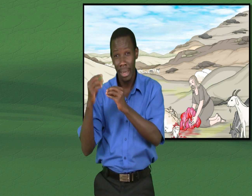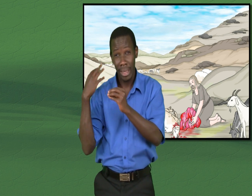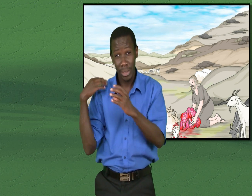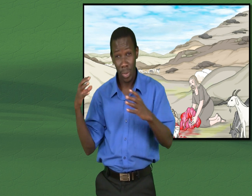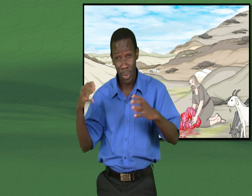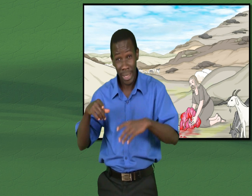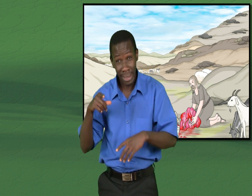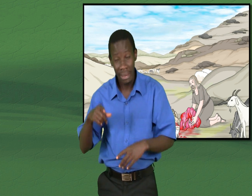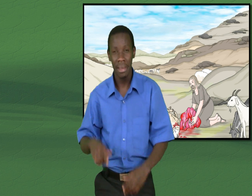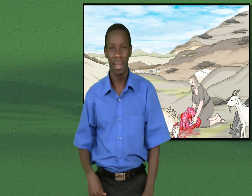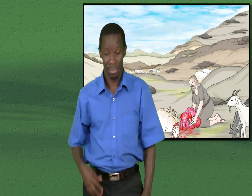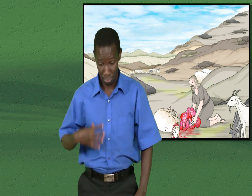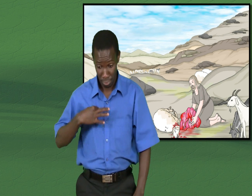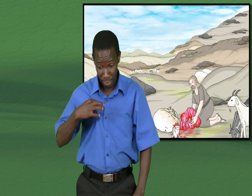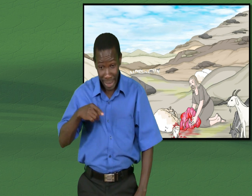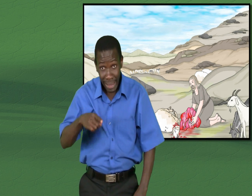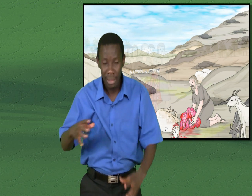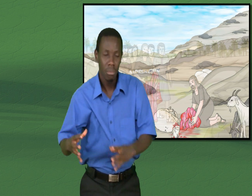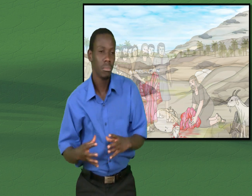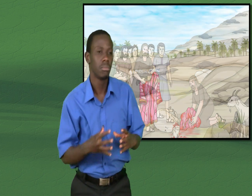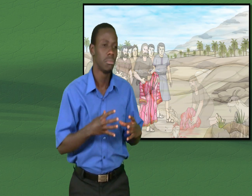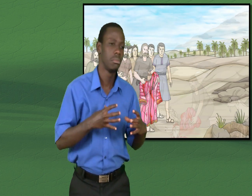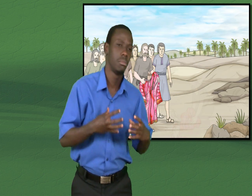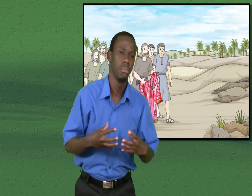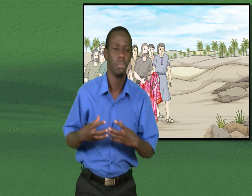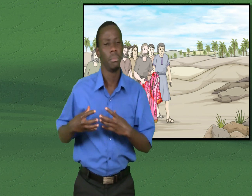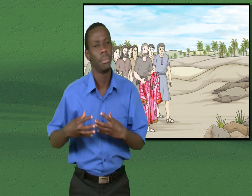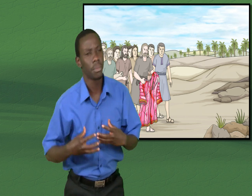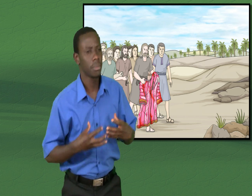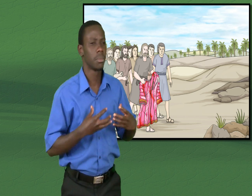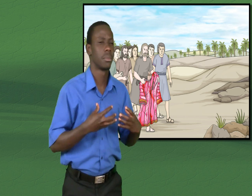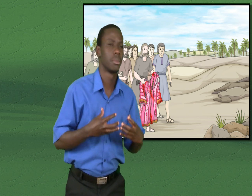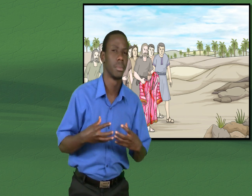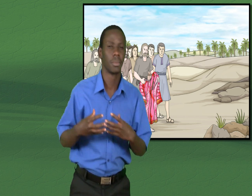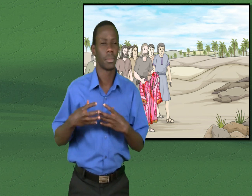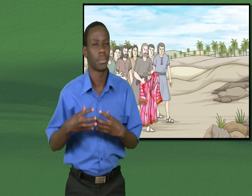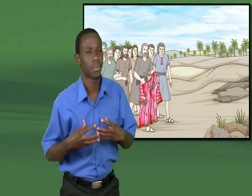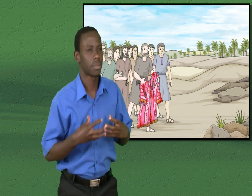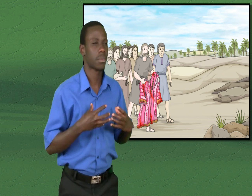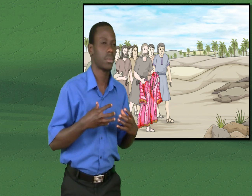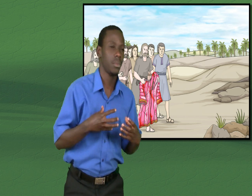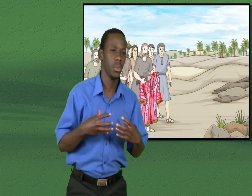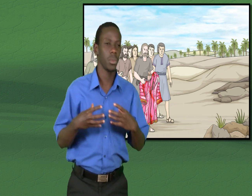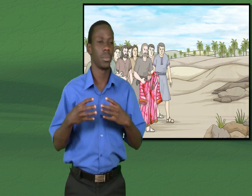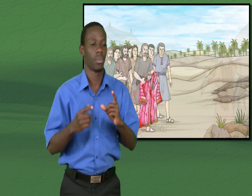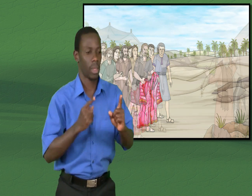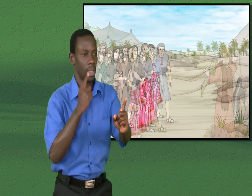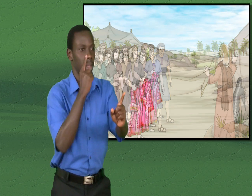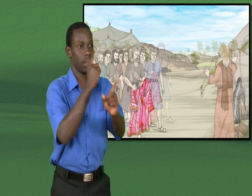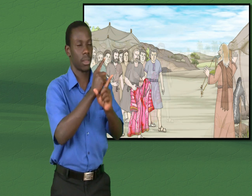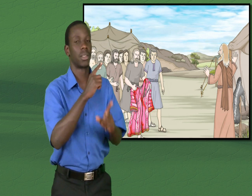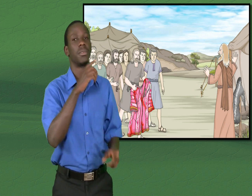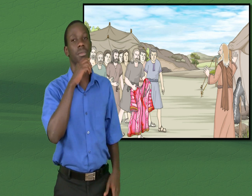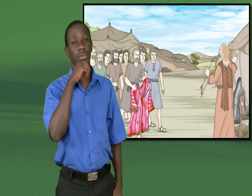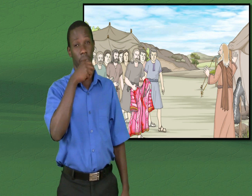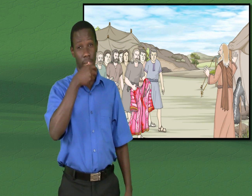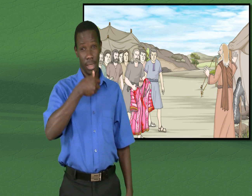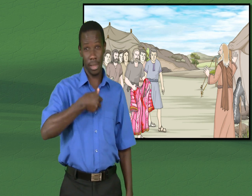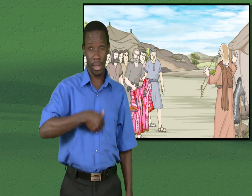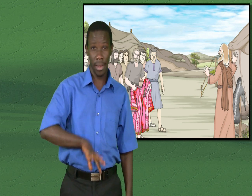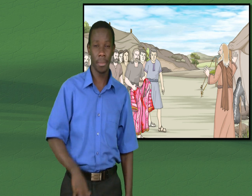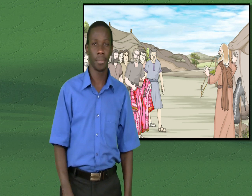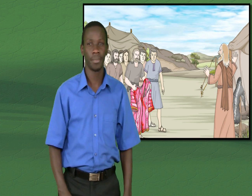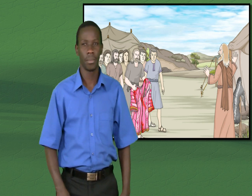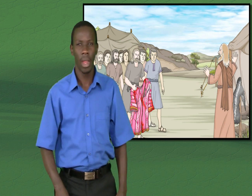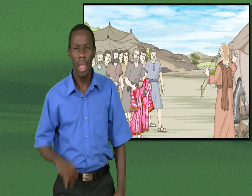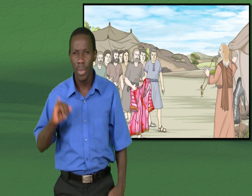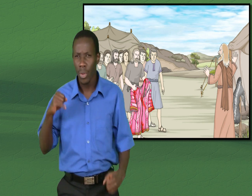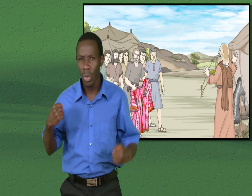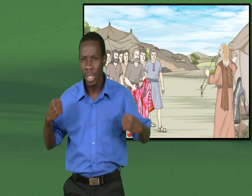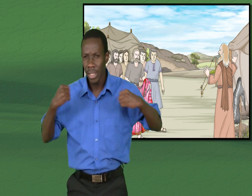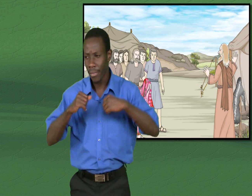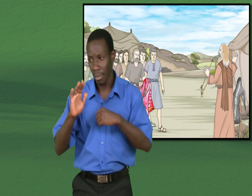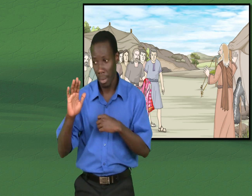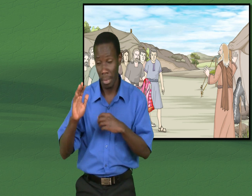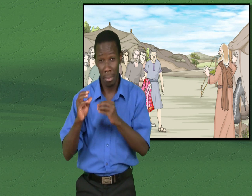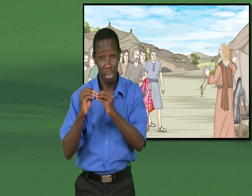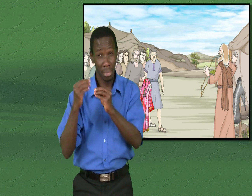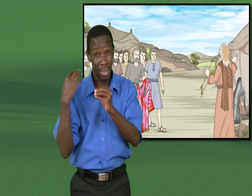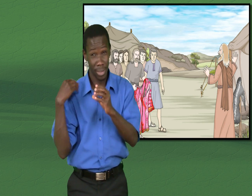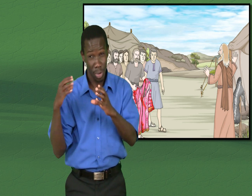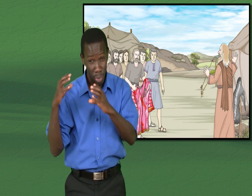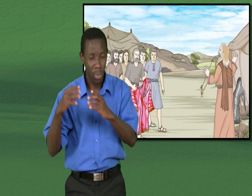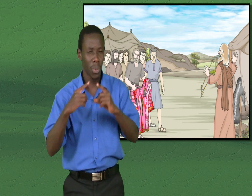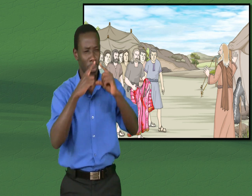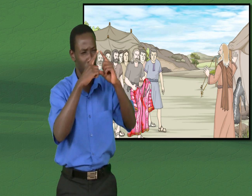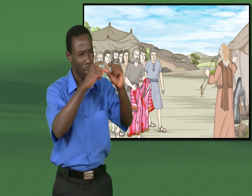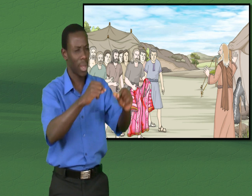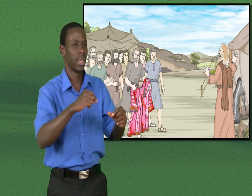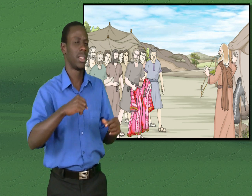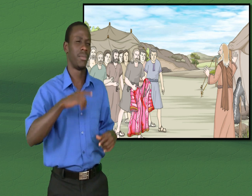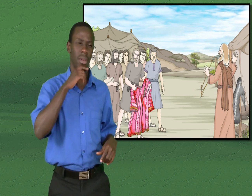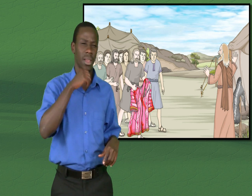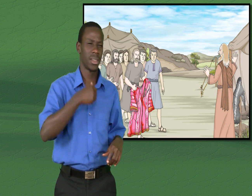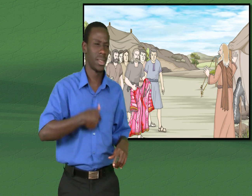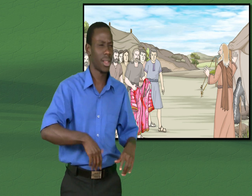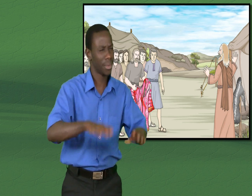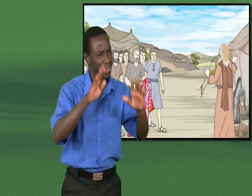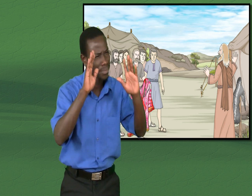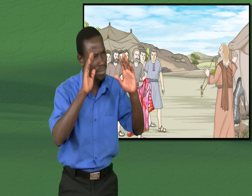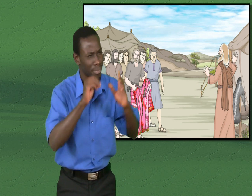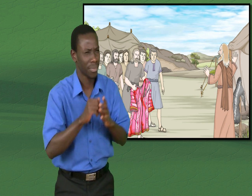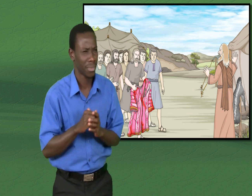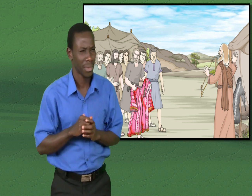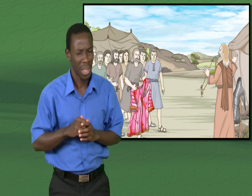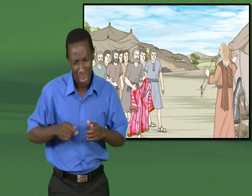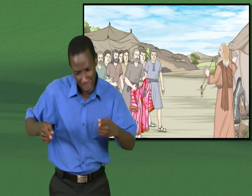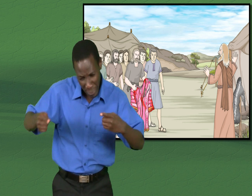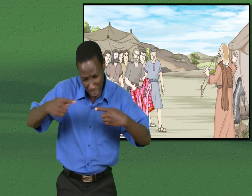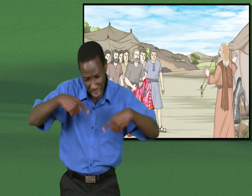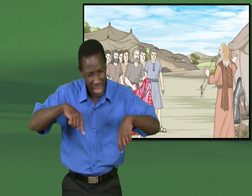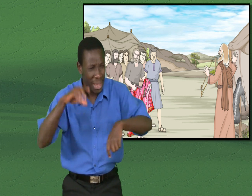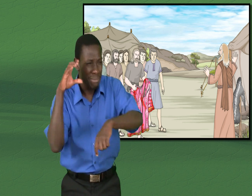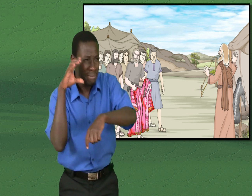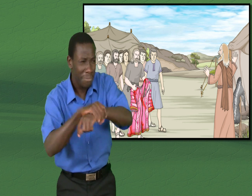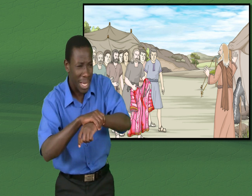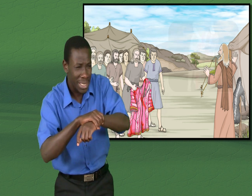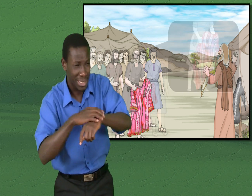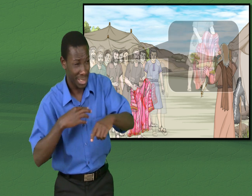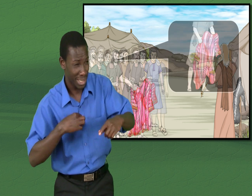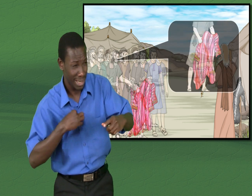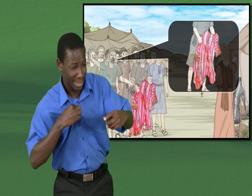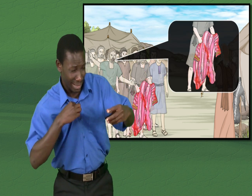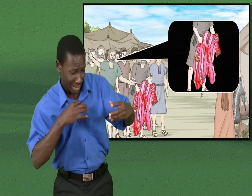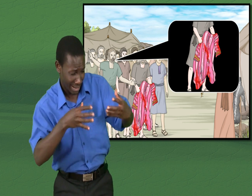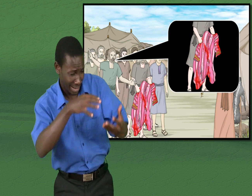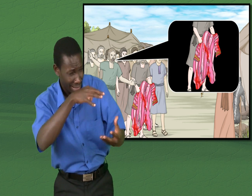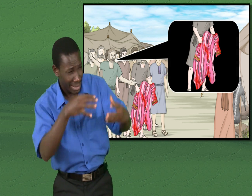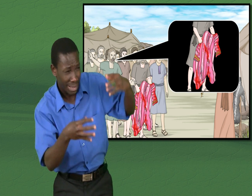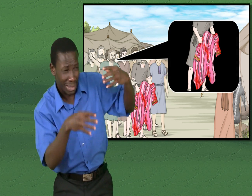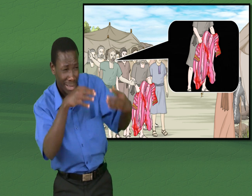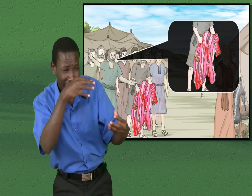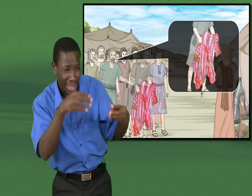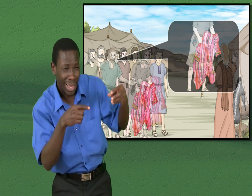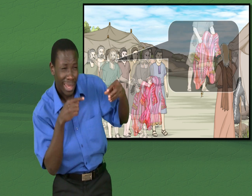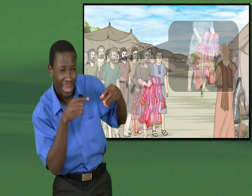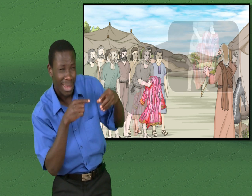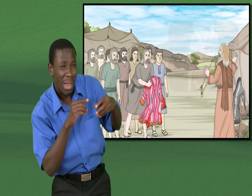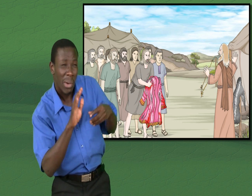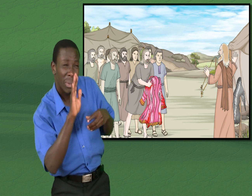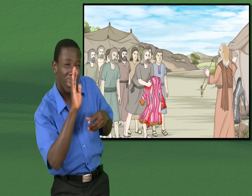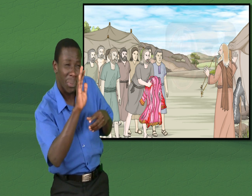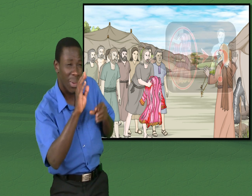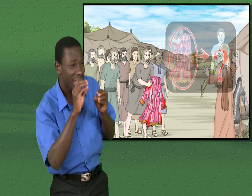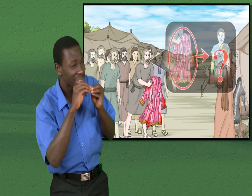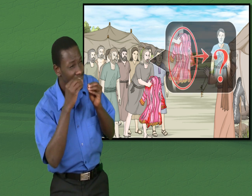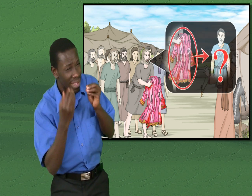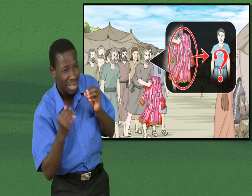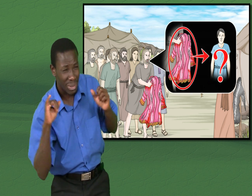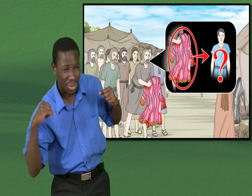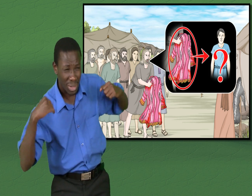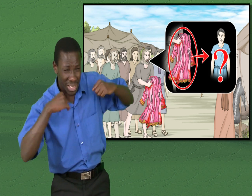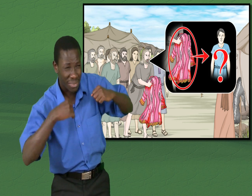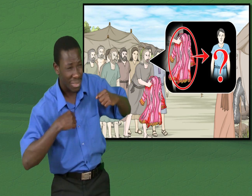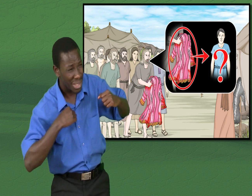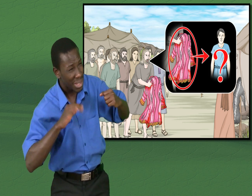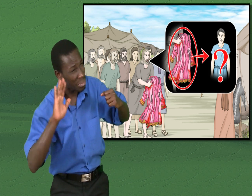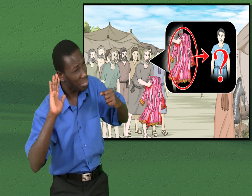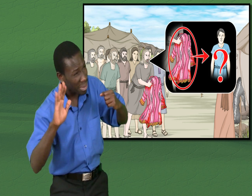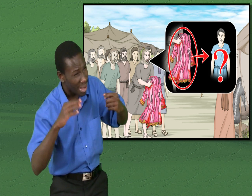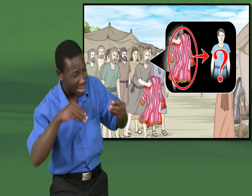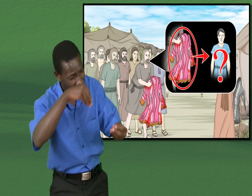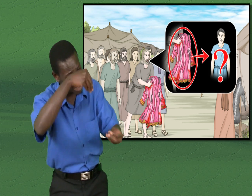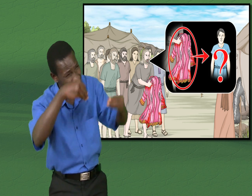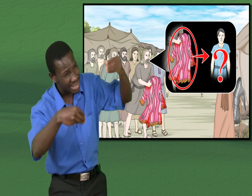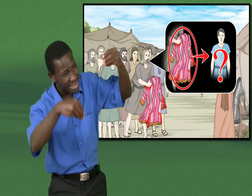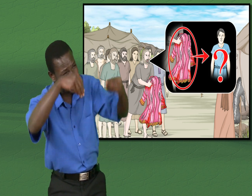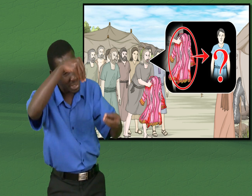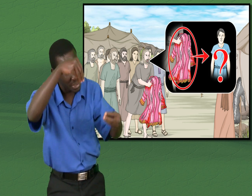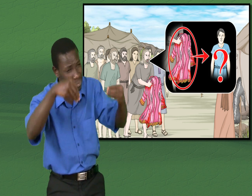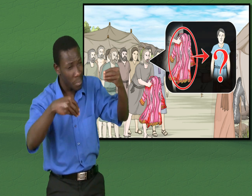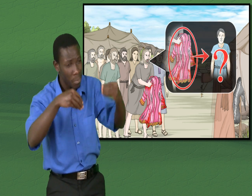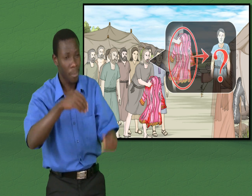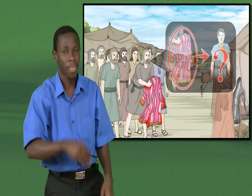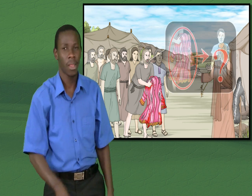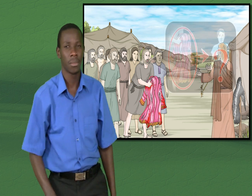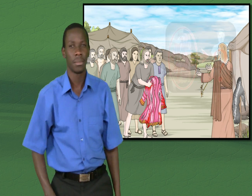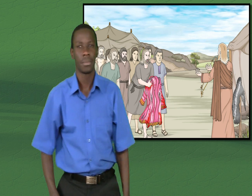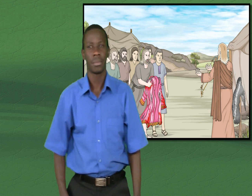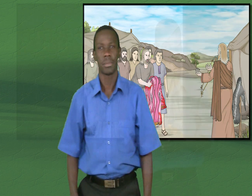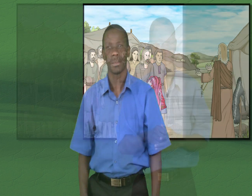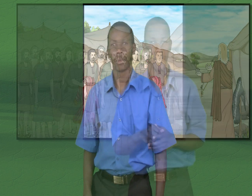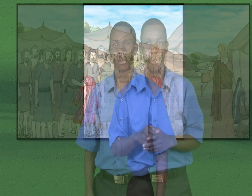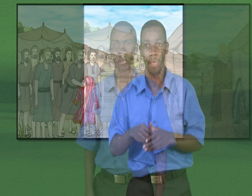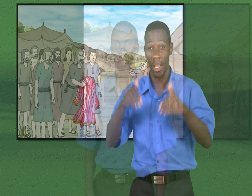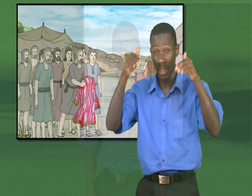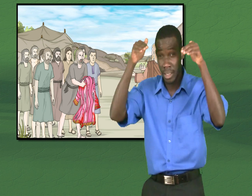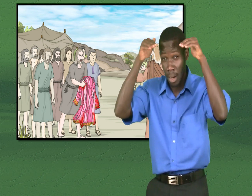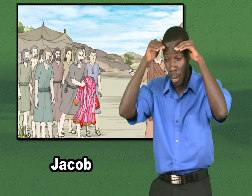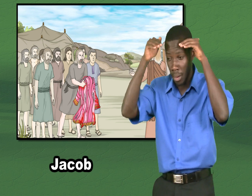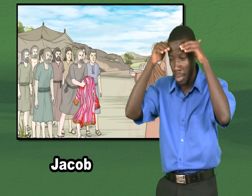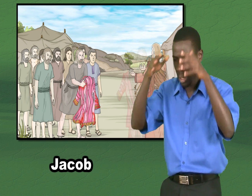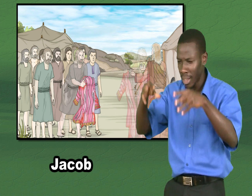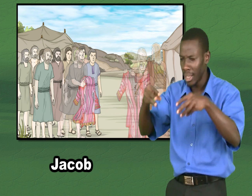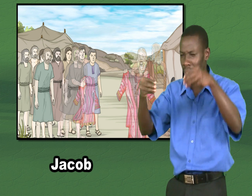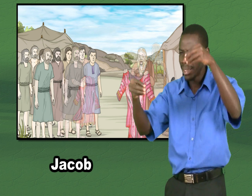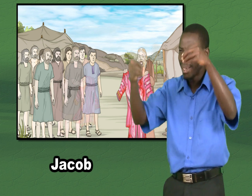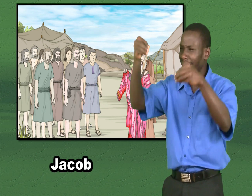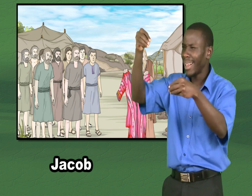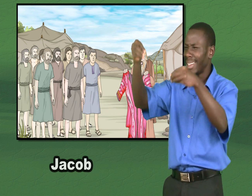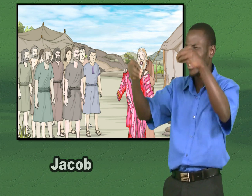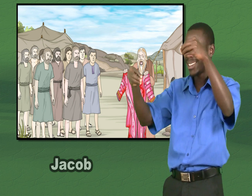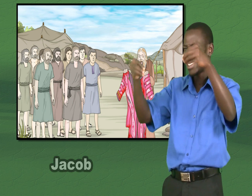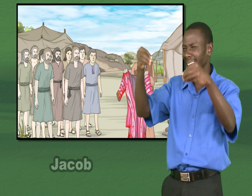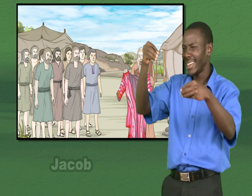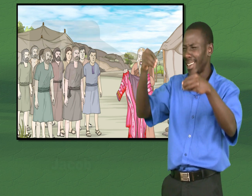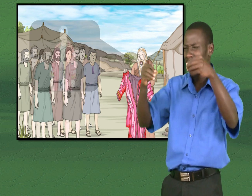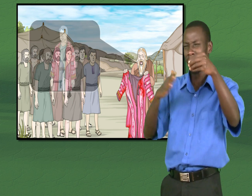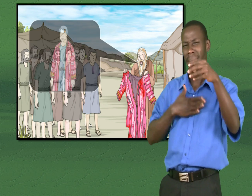They sent the robe of many colors to their father and said, “We found this. Examine it to see whether it is your son’s robe or not.”